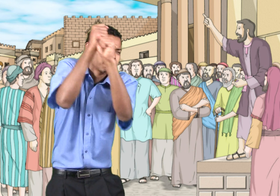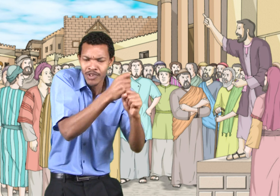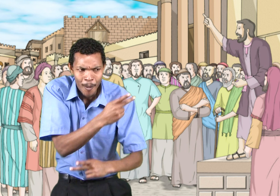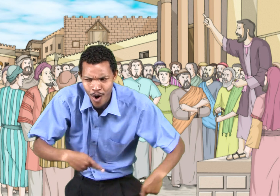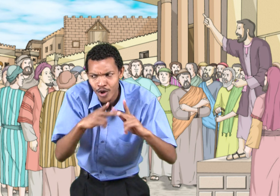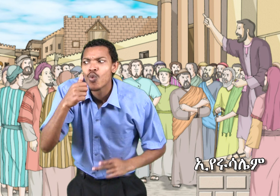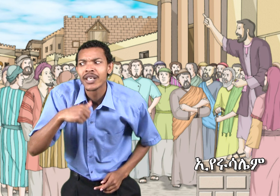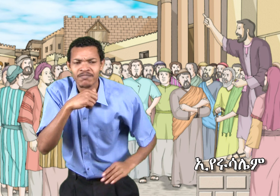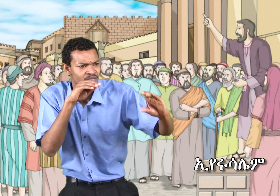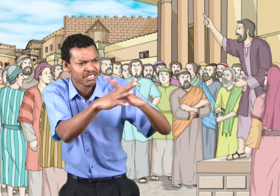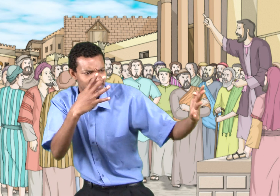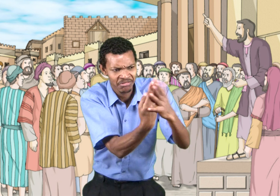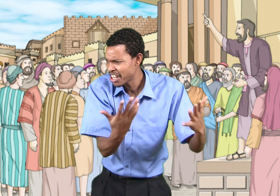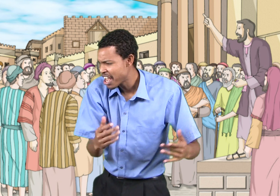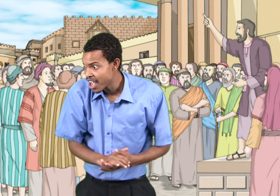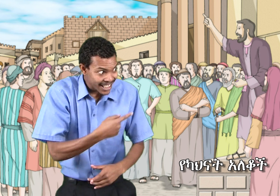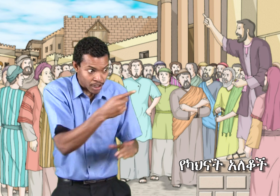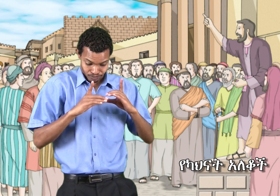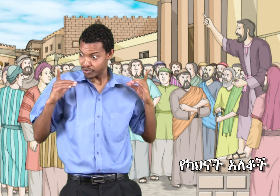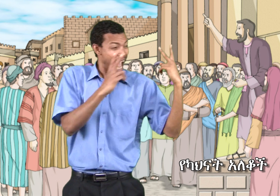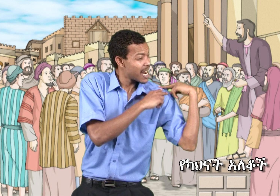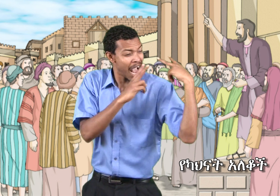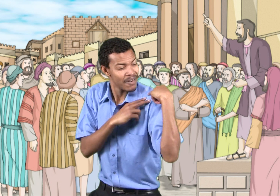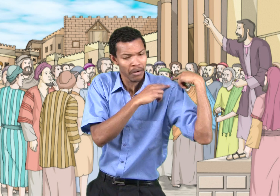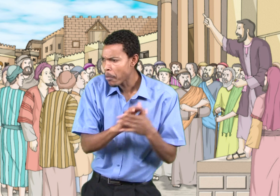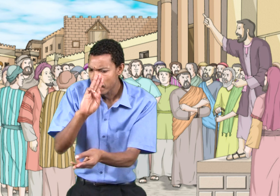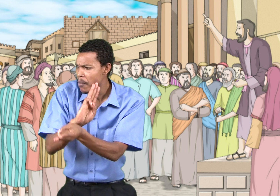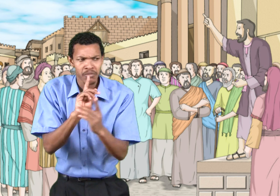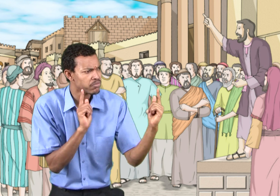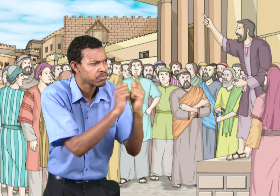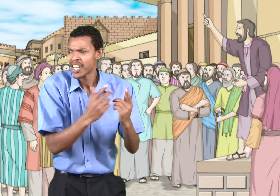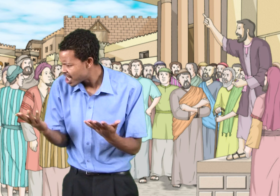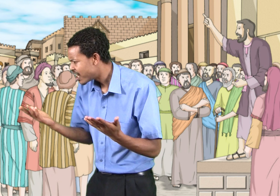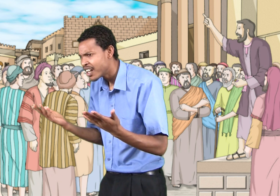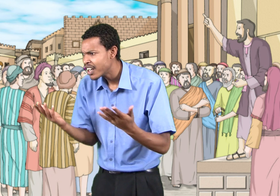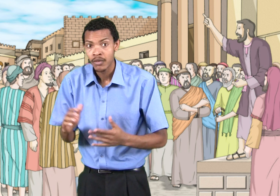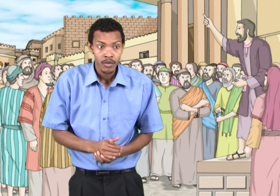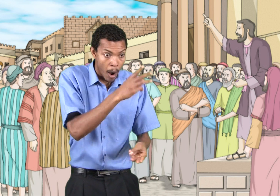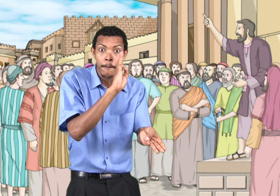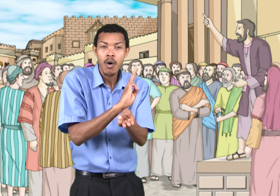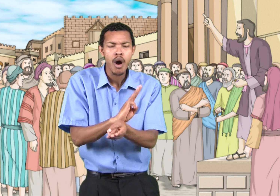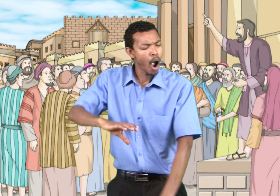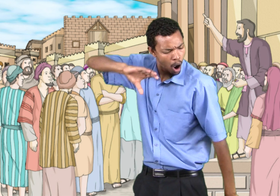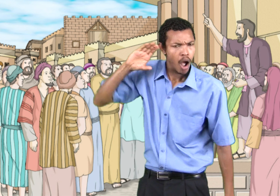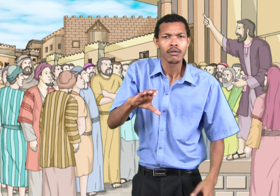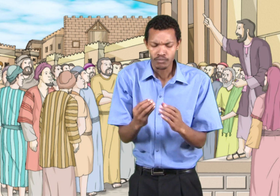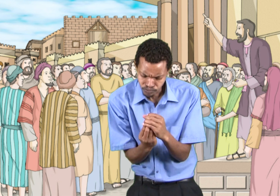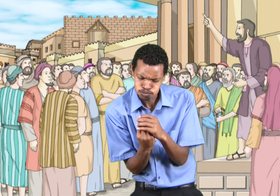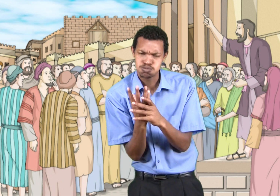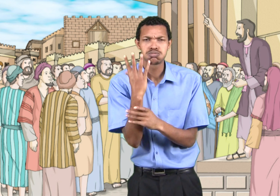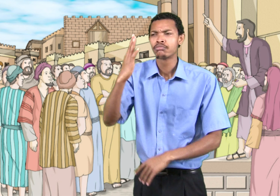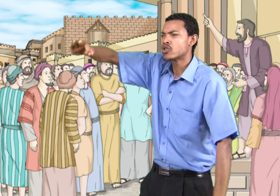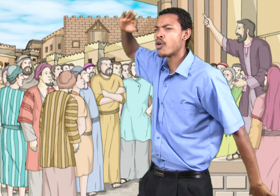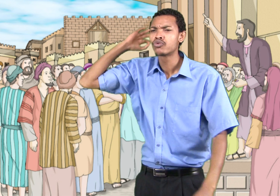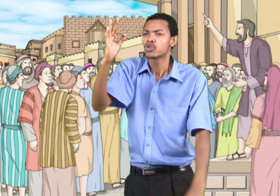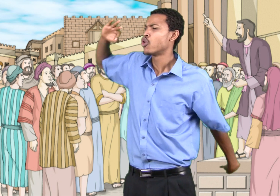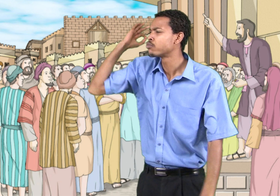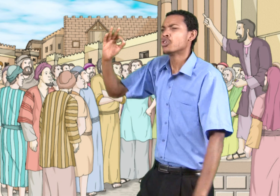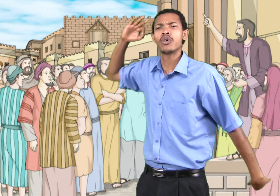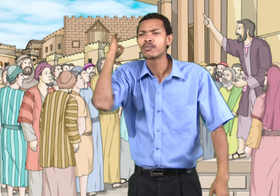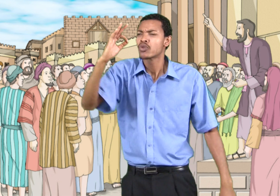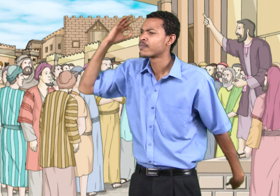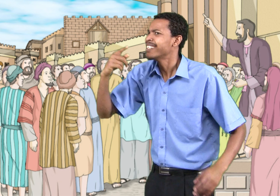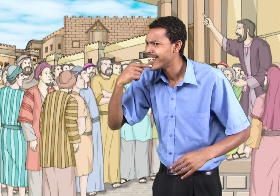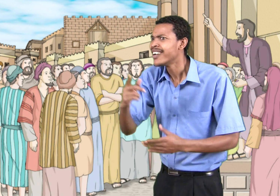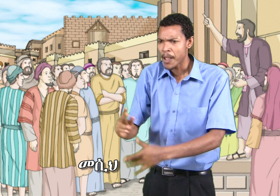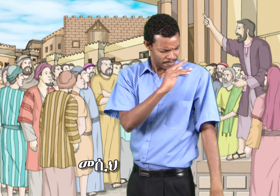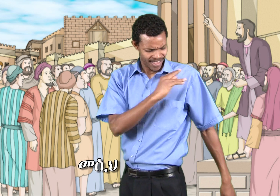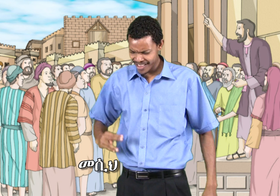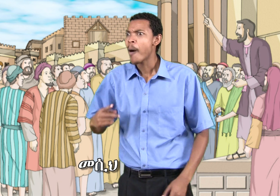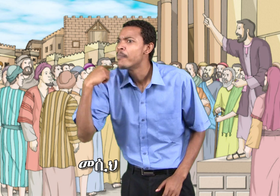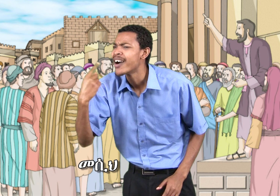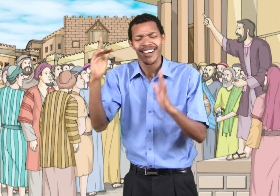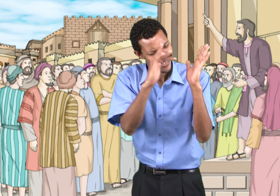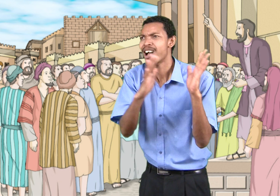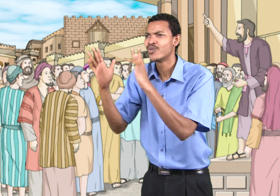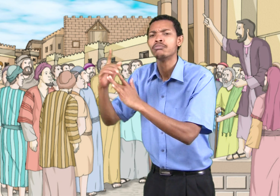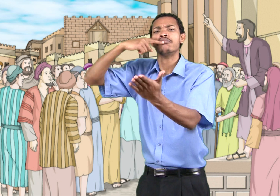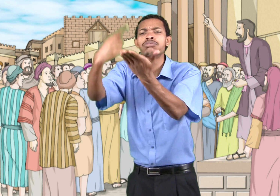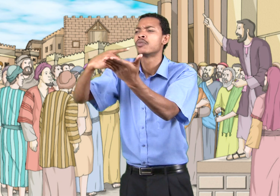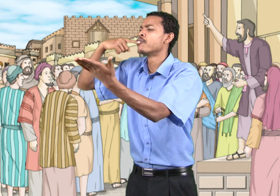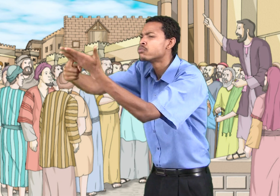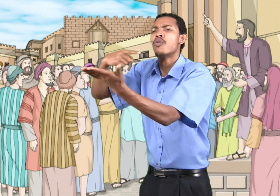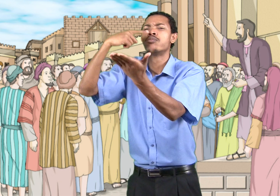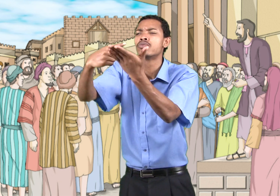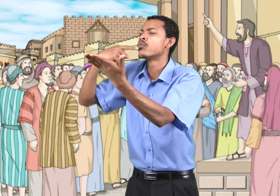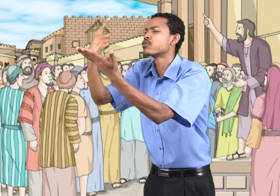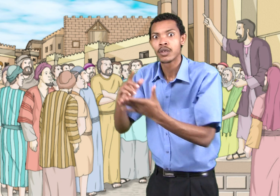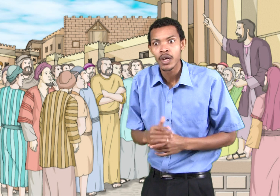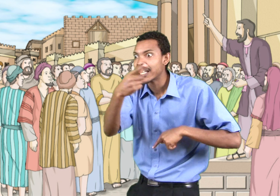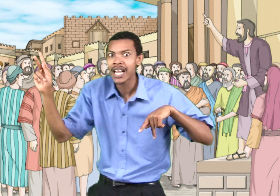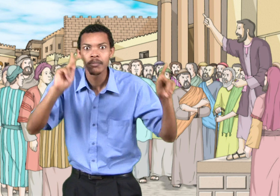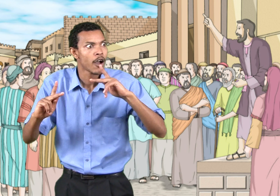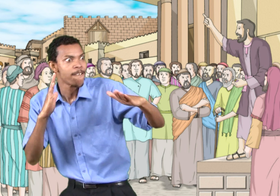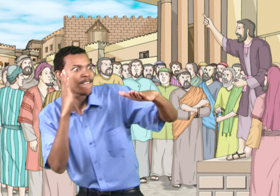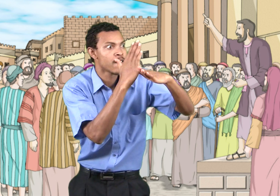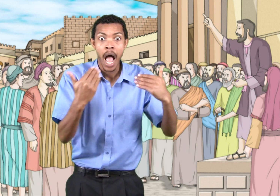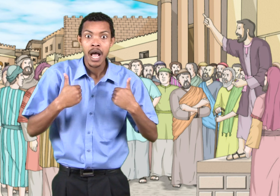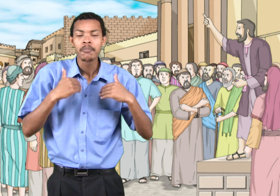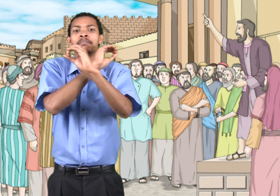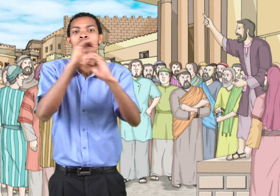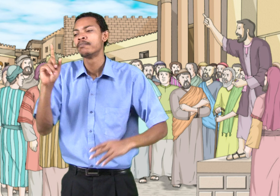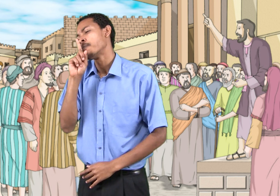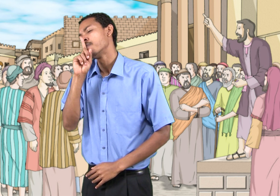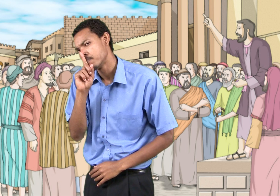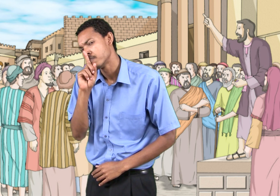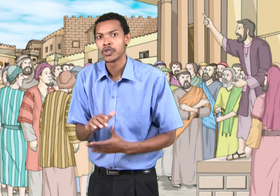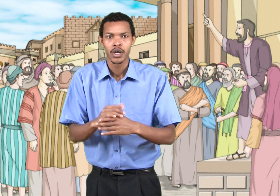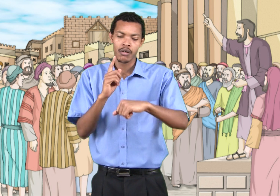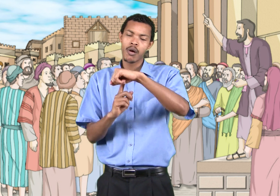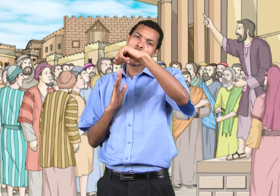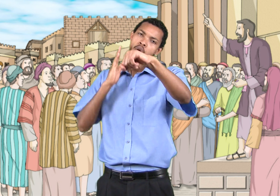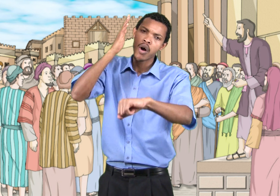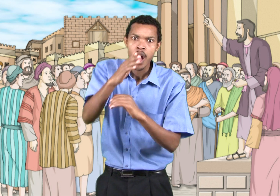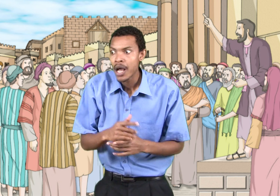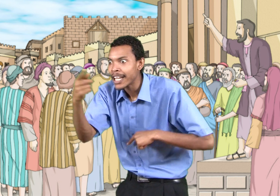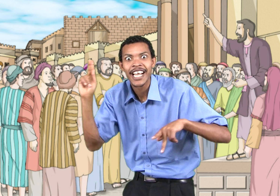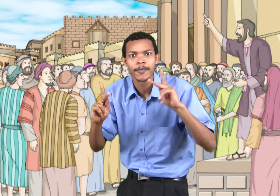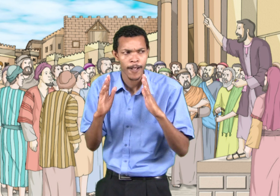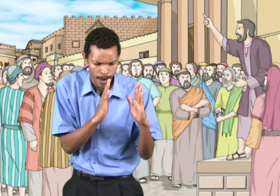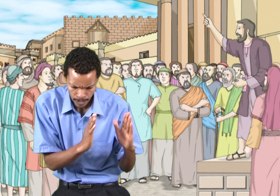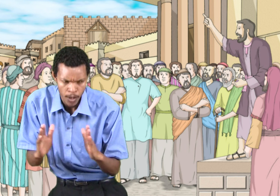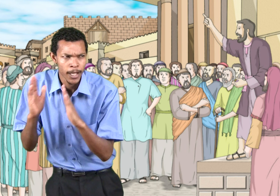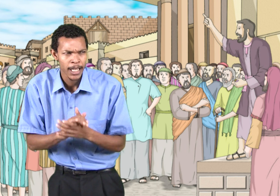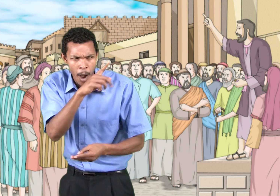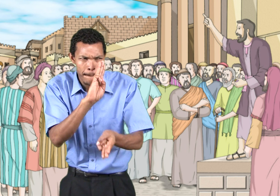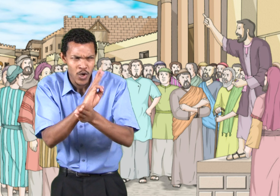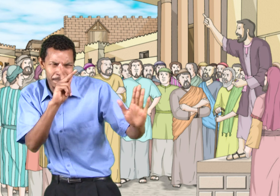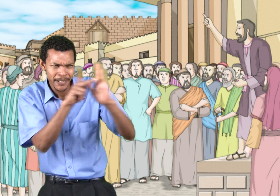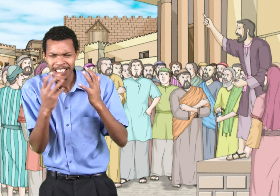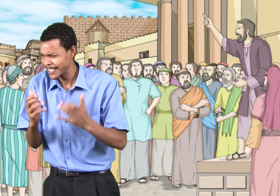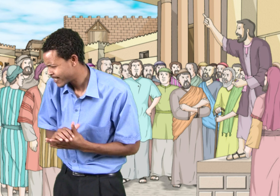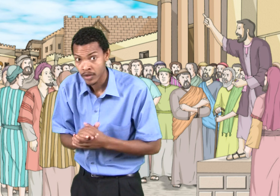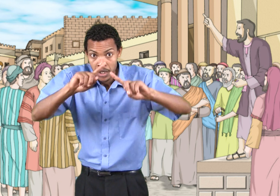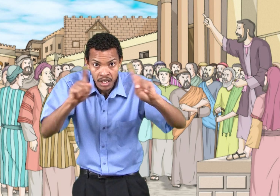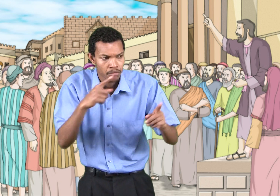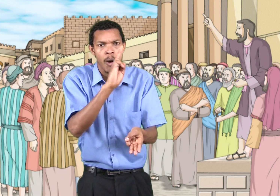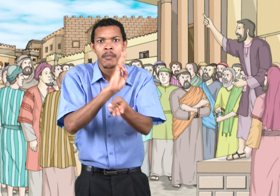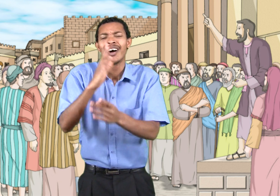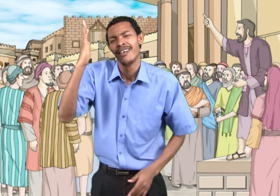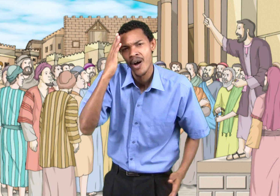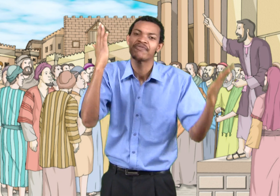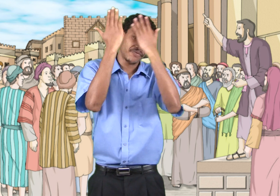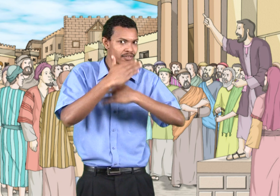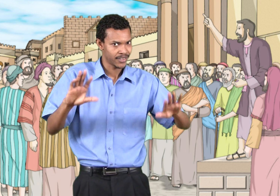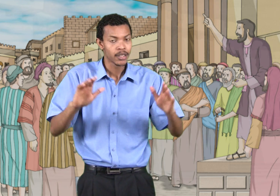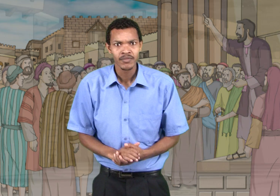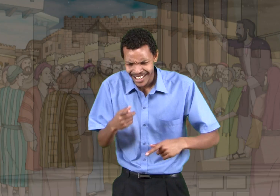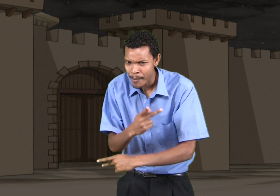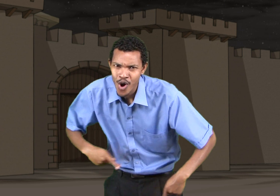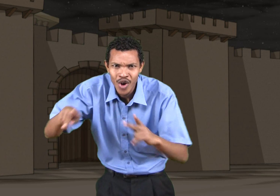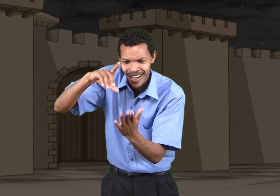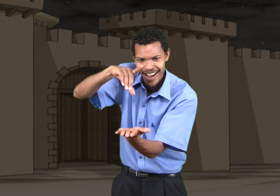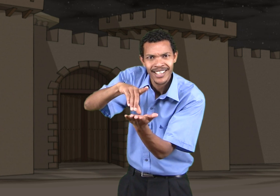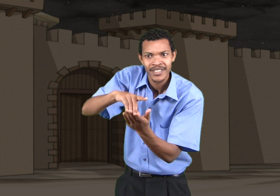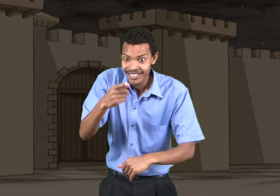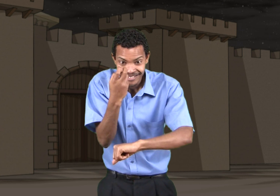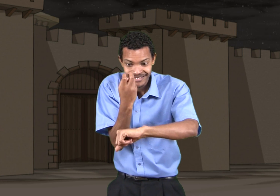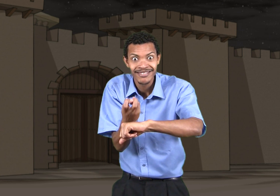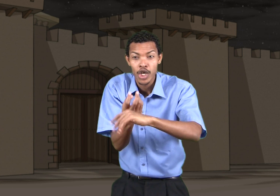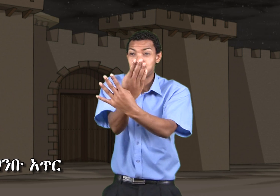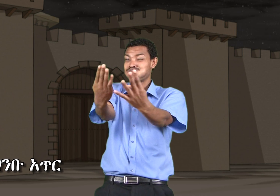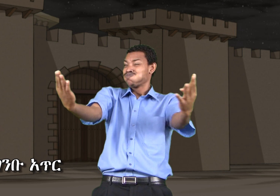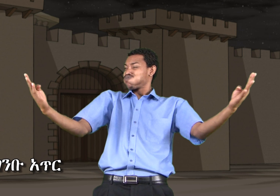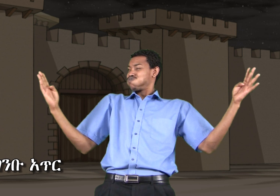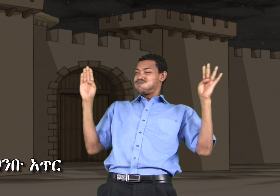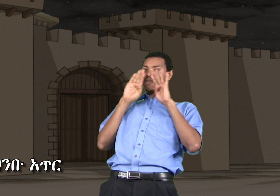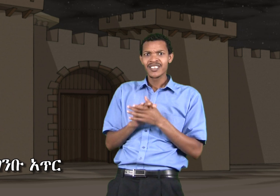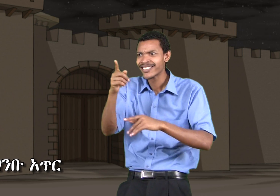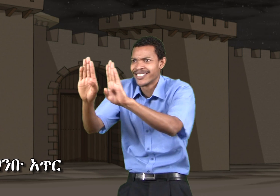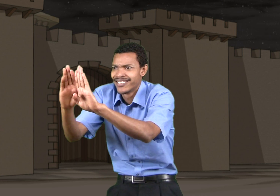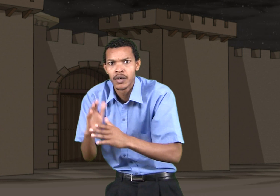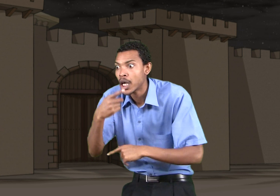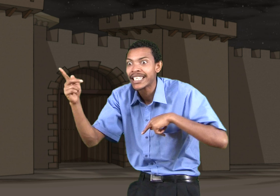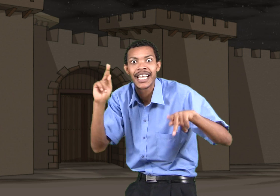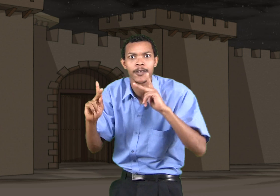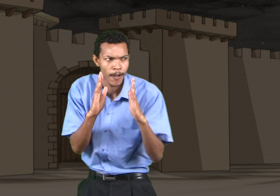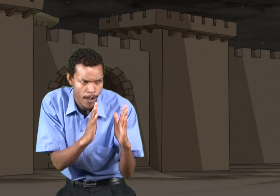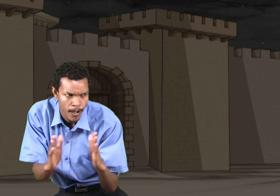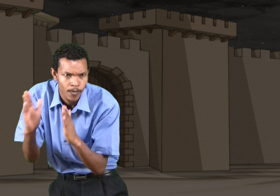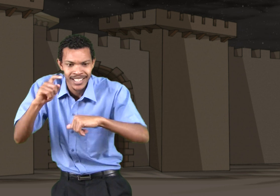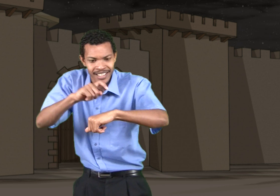But Saul was empowered all the more, and he confounded the Jews living in Damascus by proving that Jesus is the Christ. After many days had passed, the Jews conspired to kill him, but Saul learned of their plot.